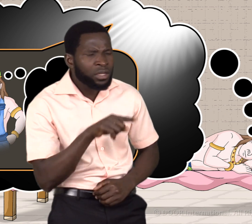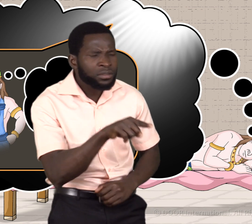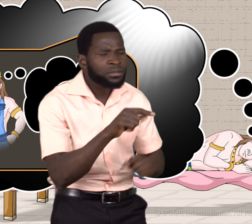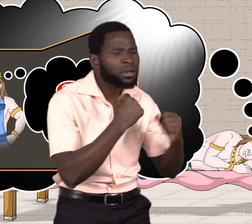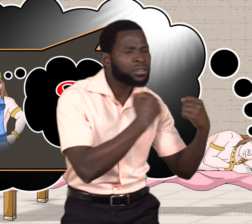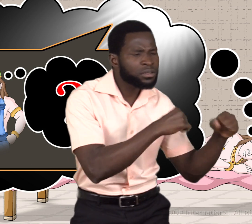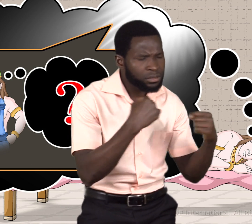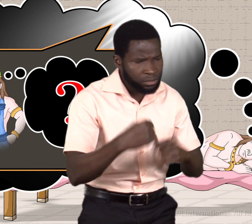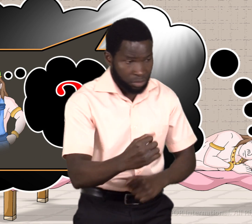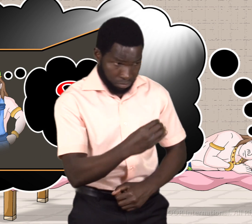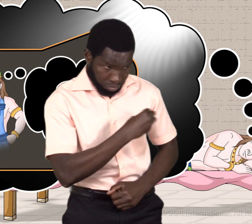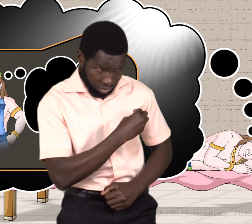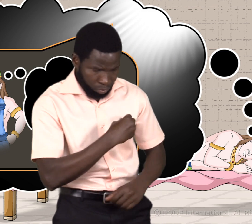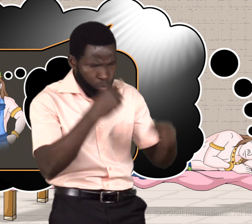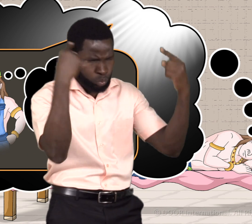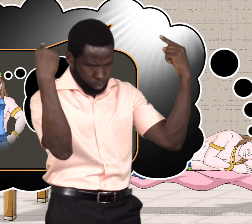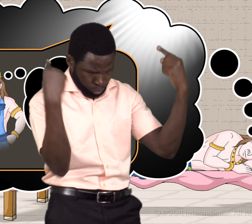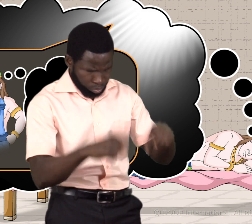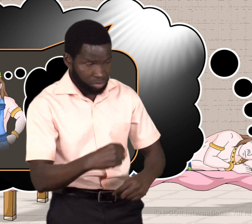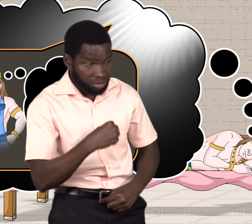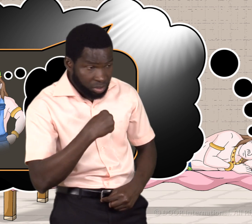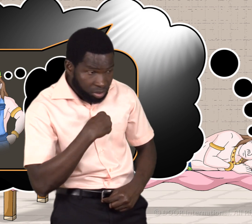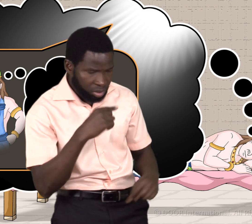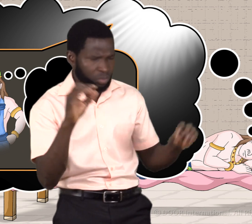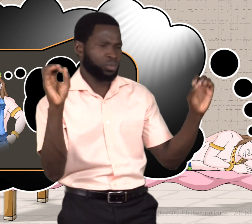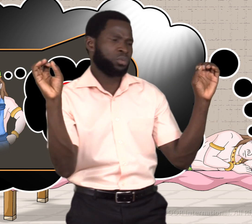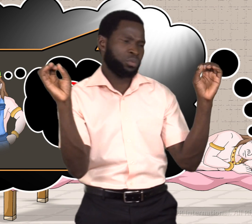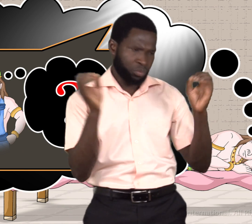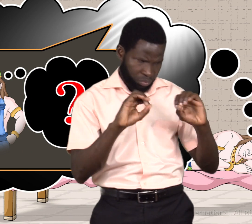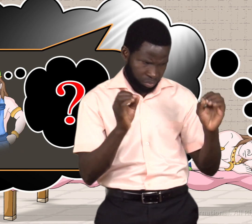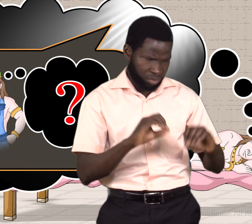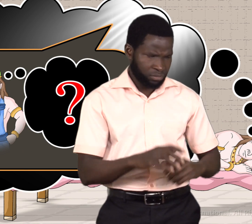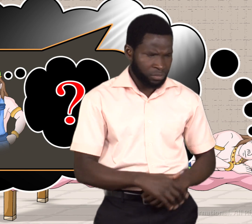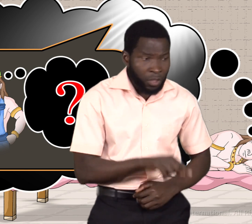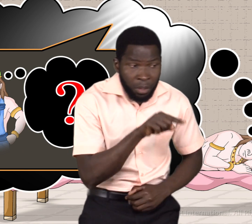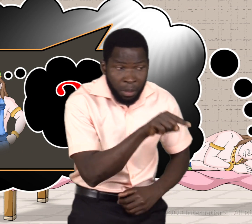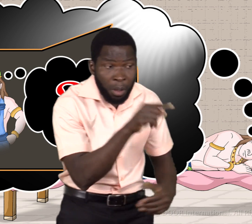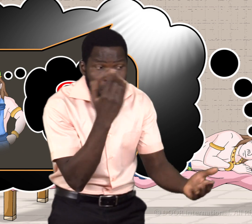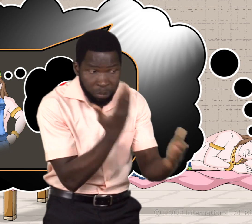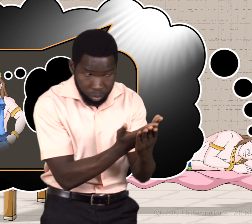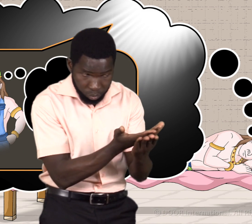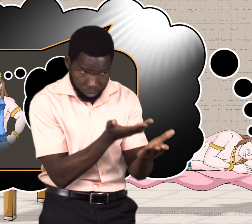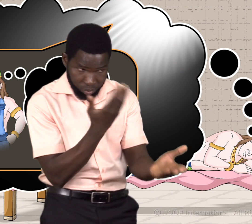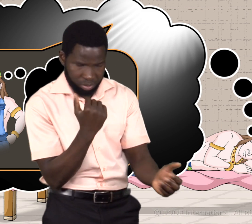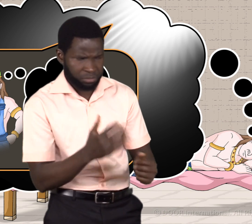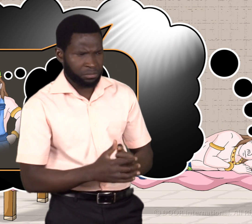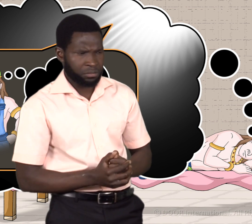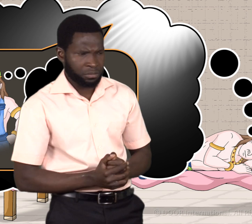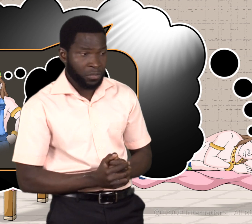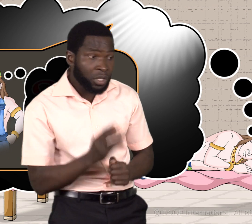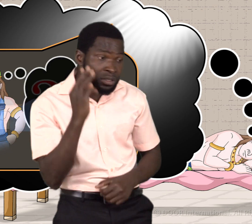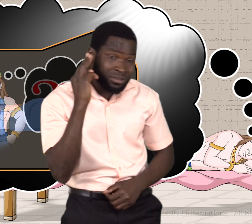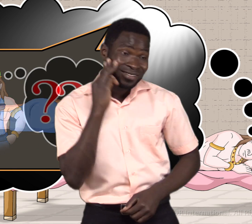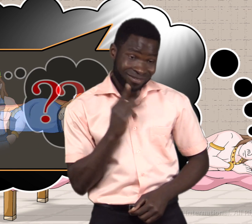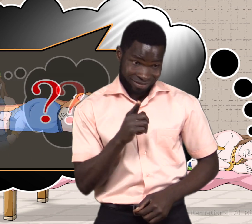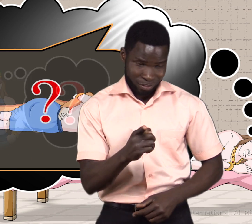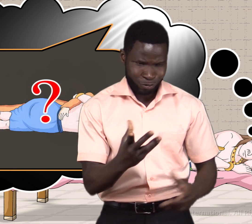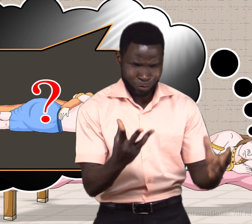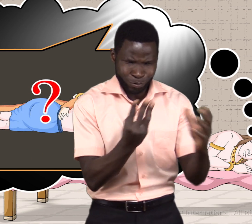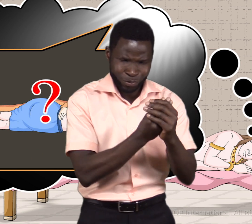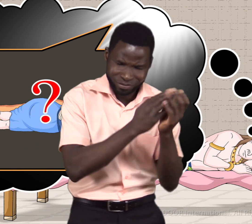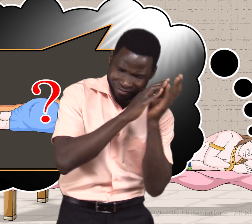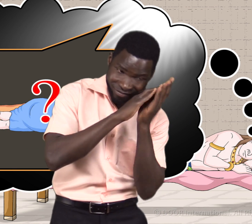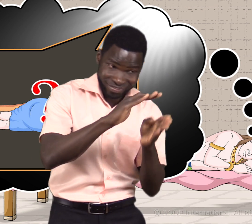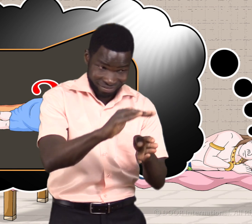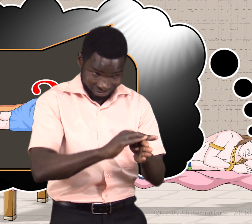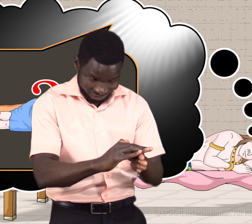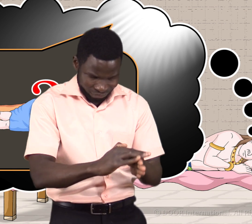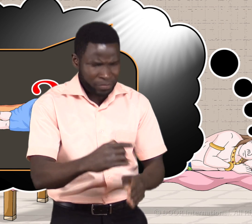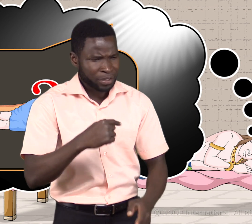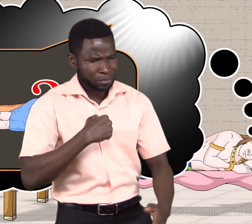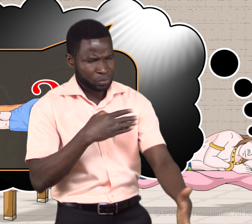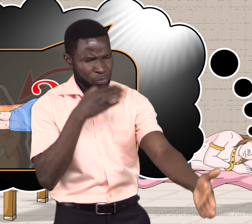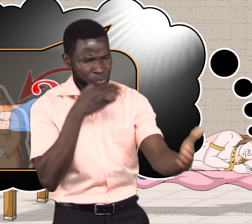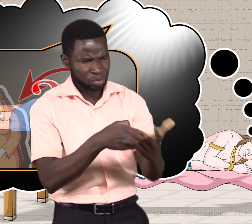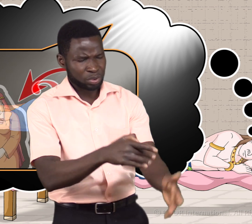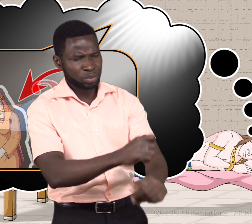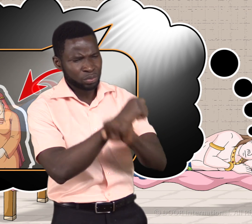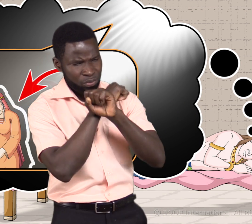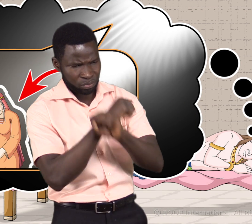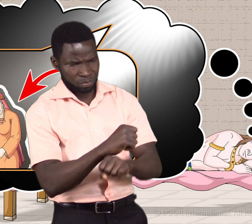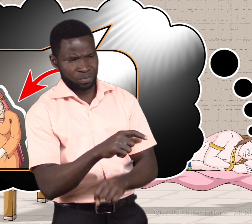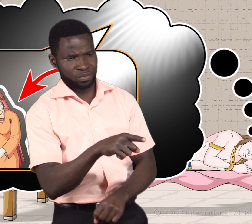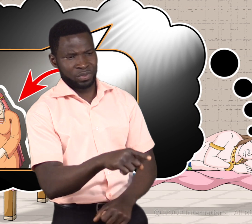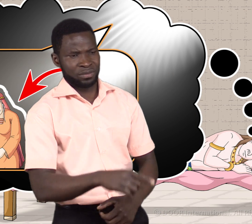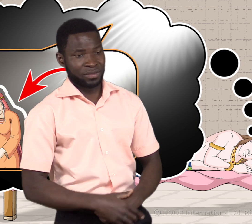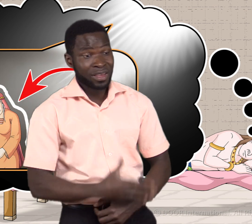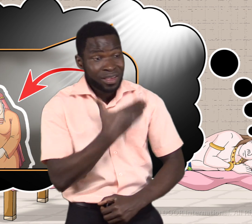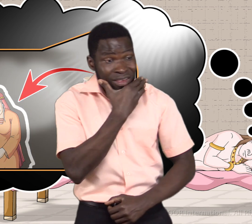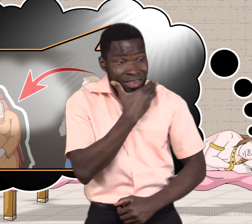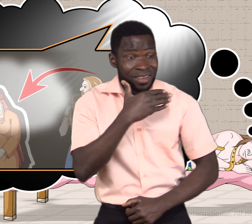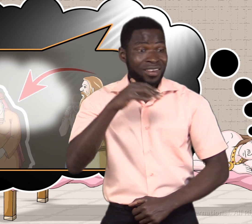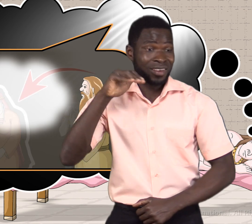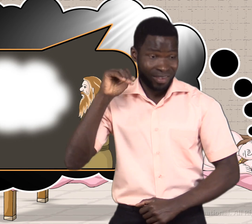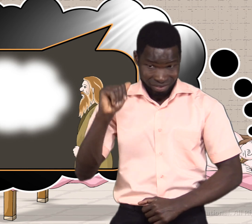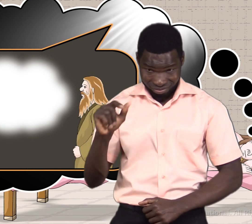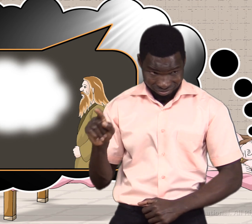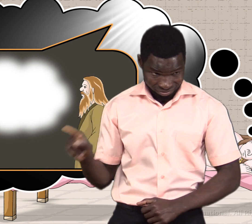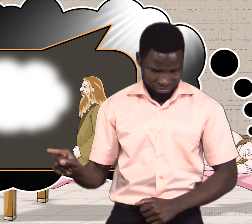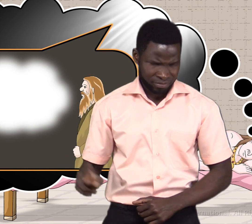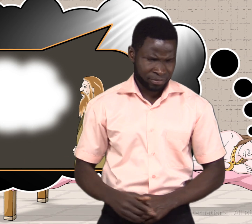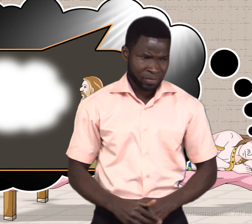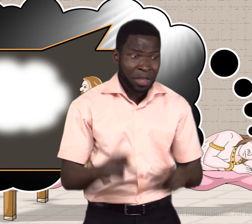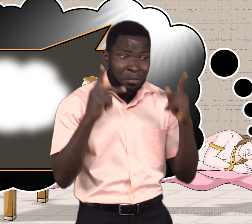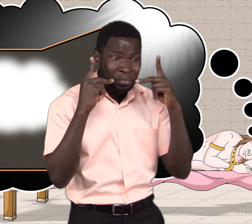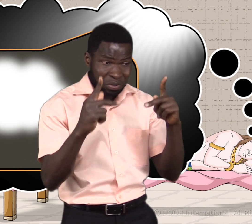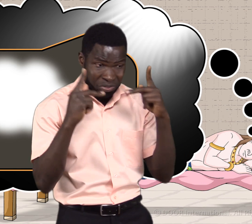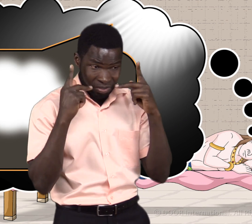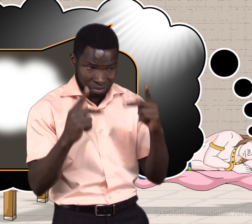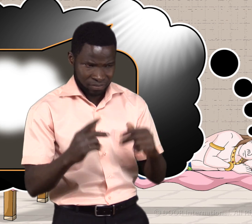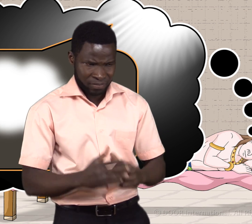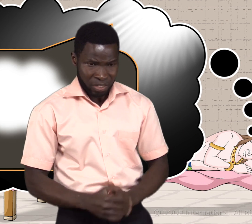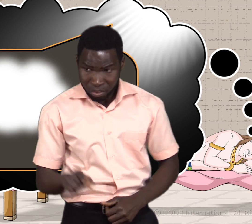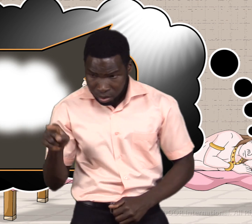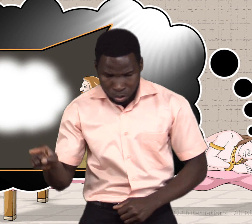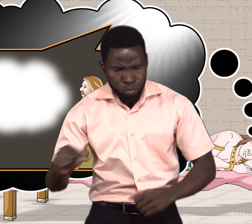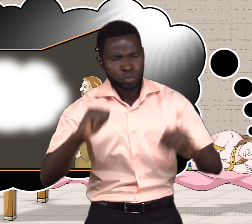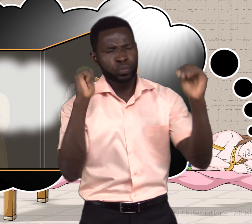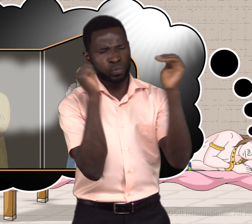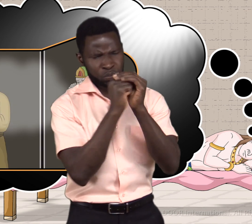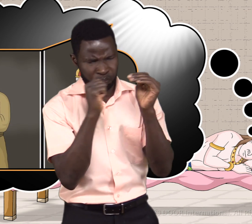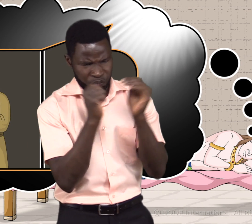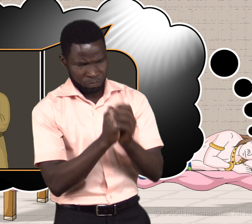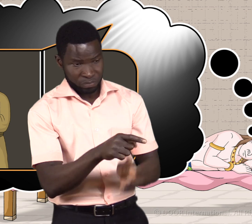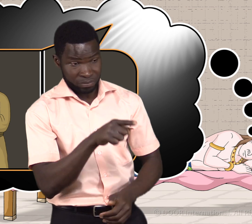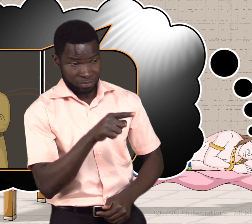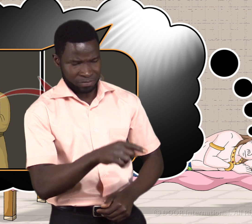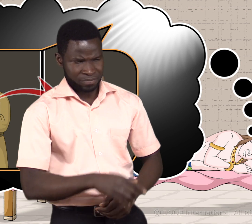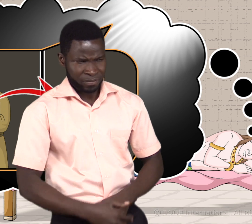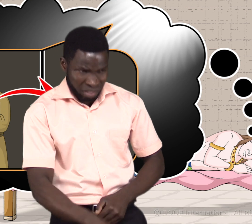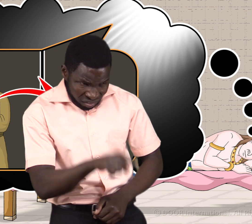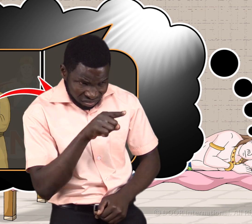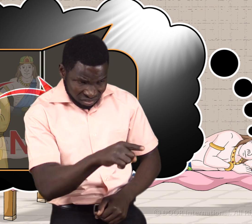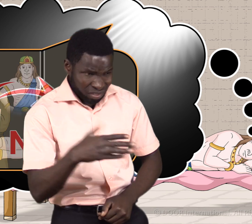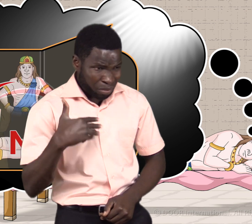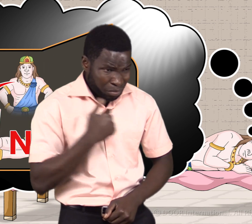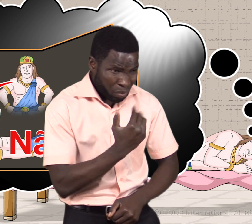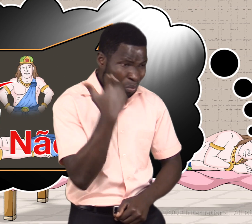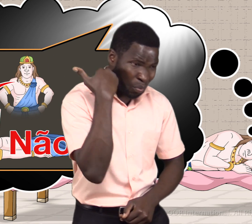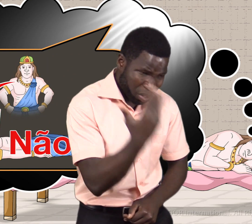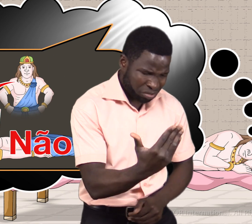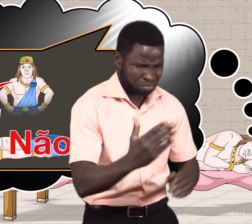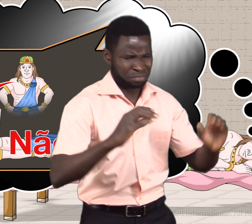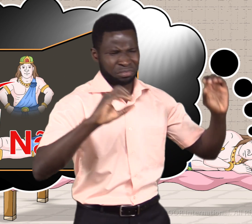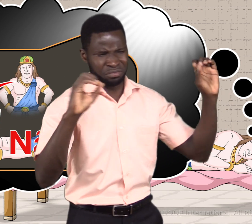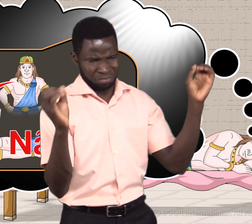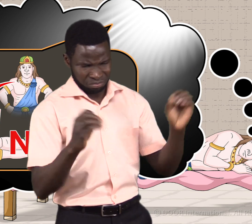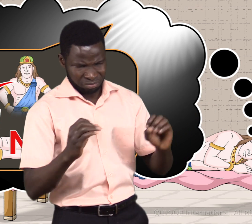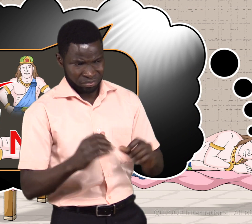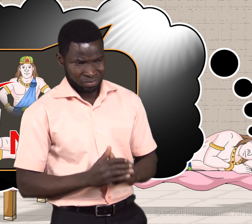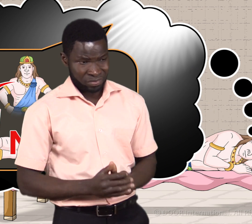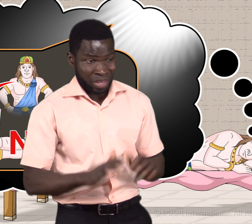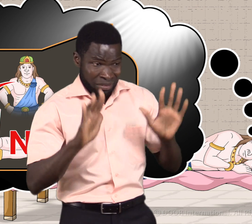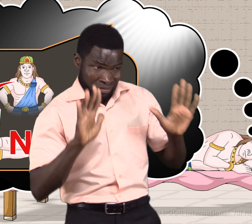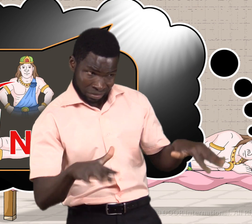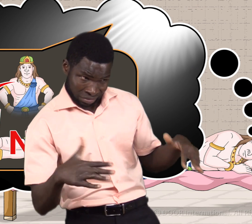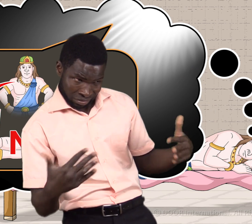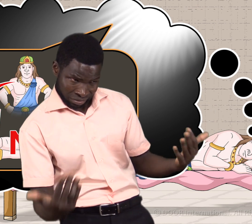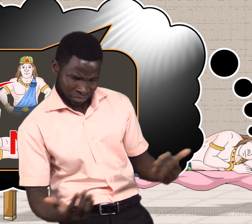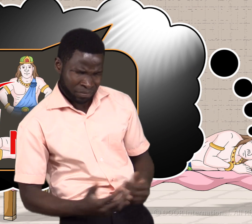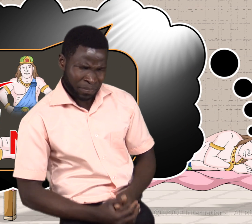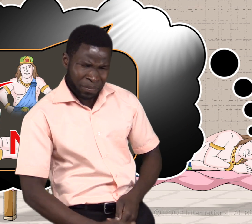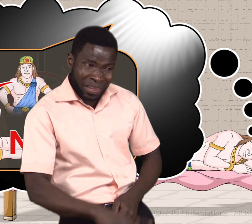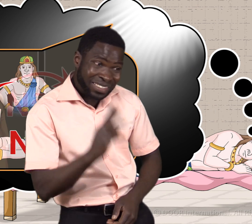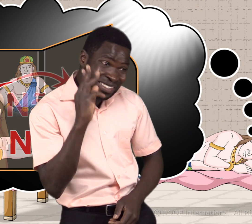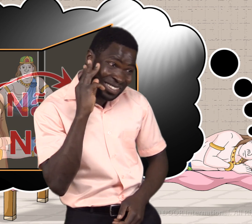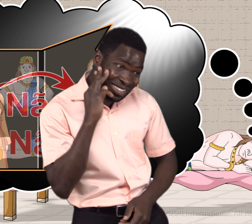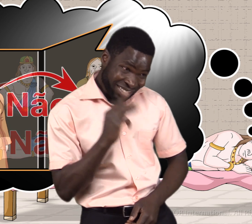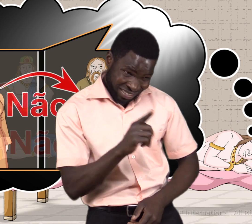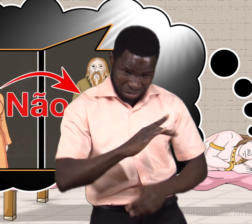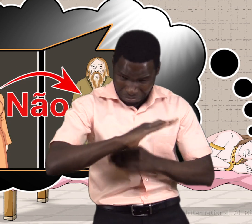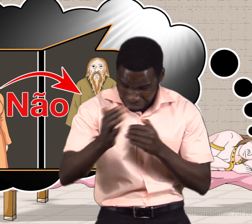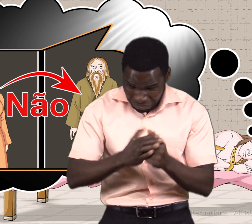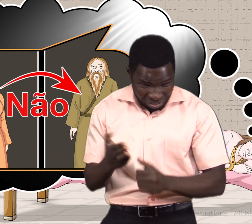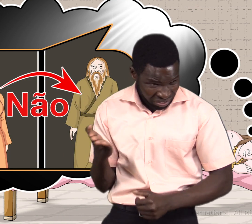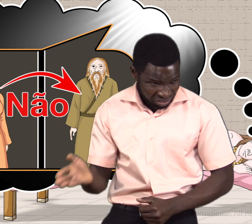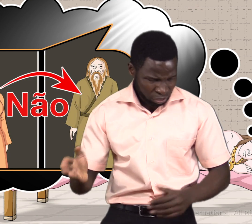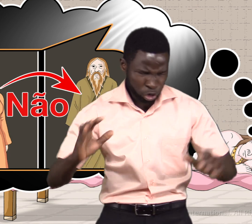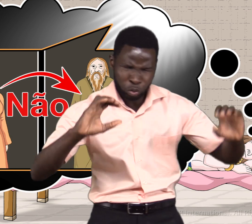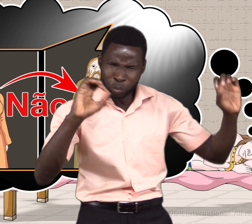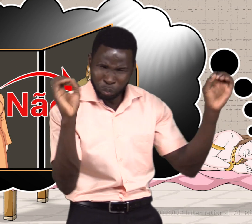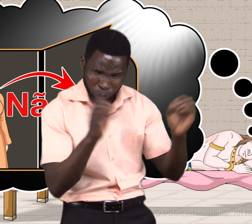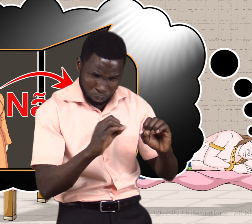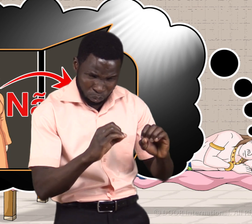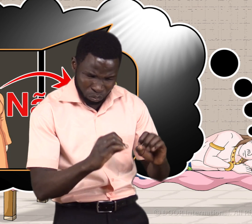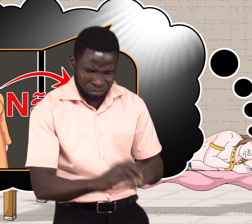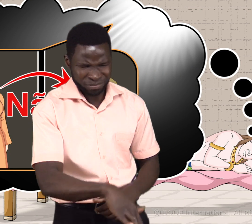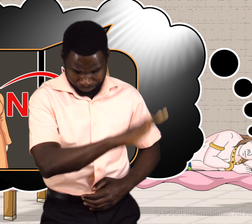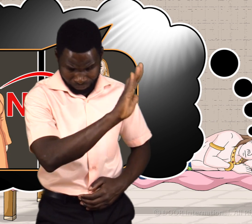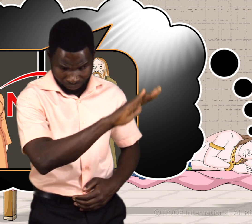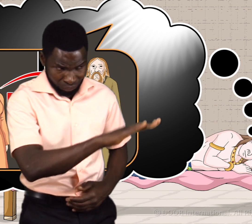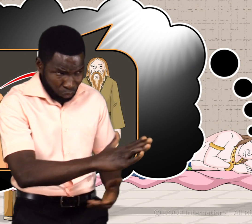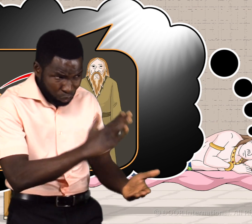That is why I did not let you touch her. Now return the man’s wife, for he is a prophet; he will pray for you and you will live.